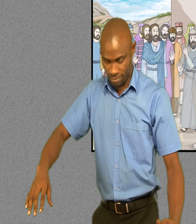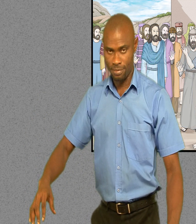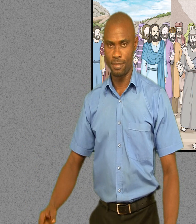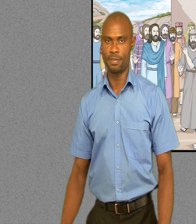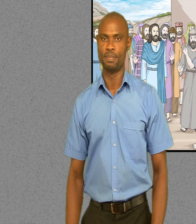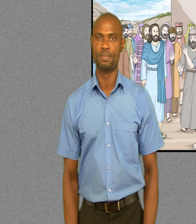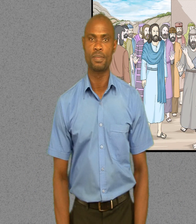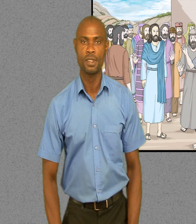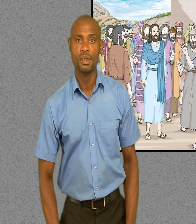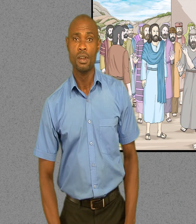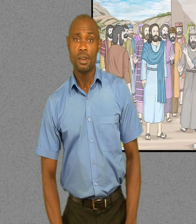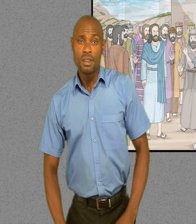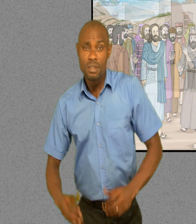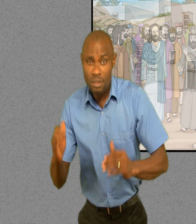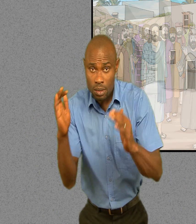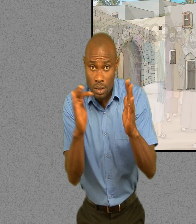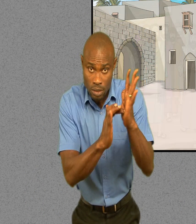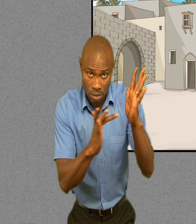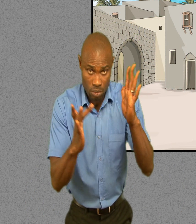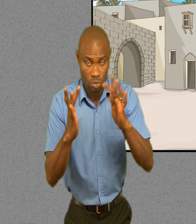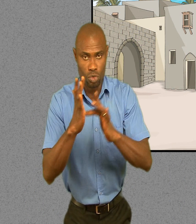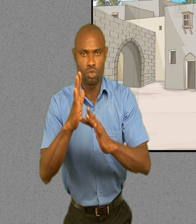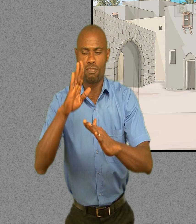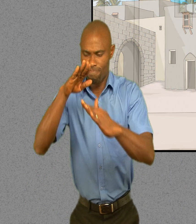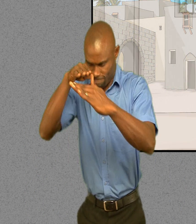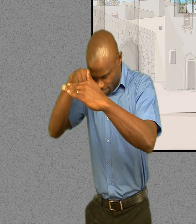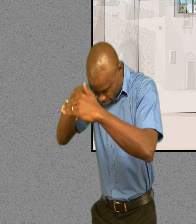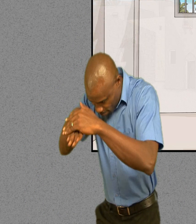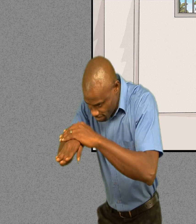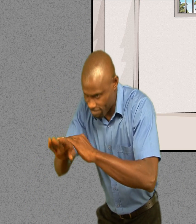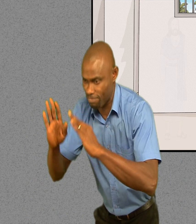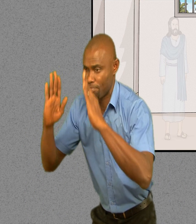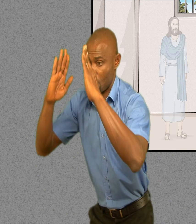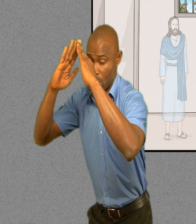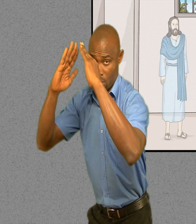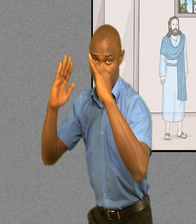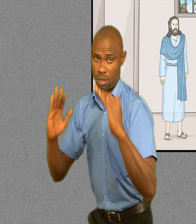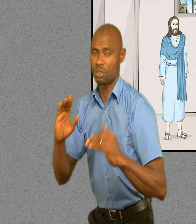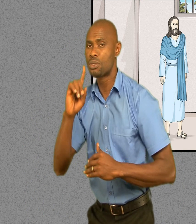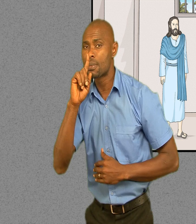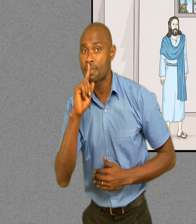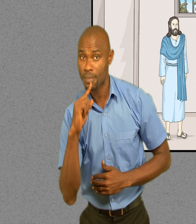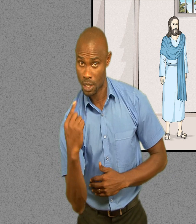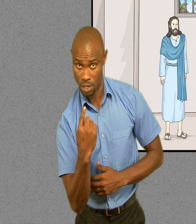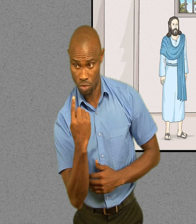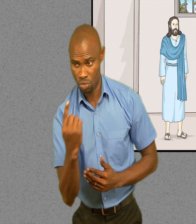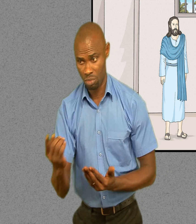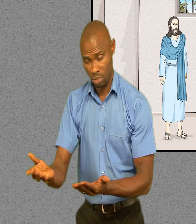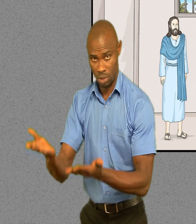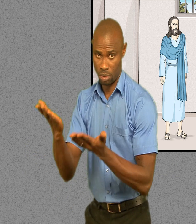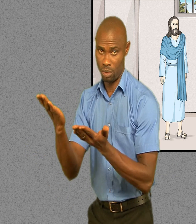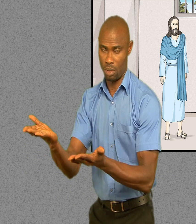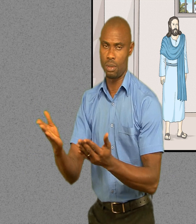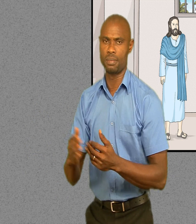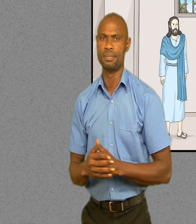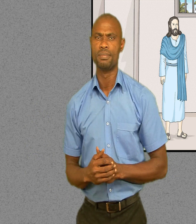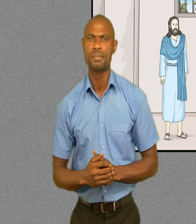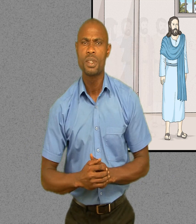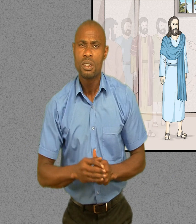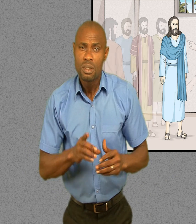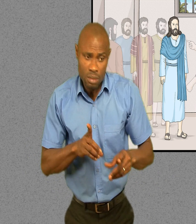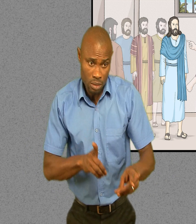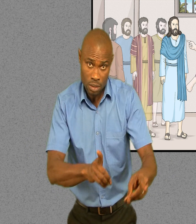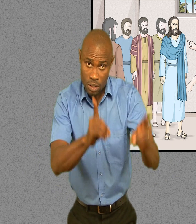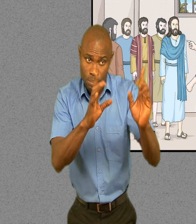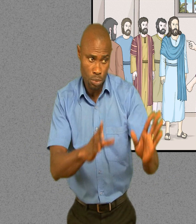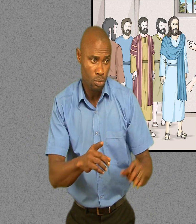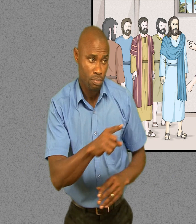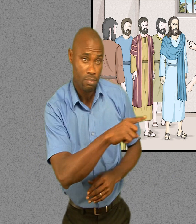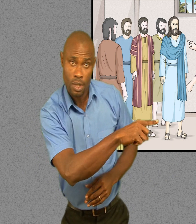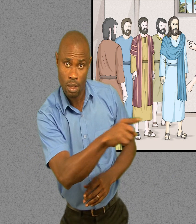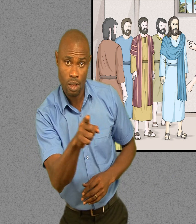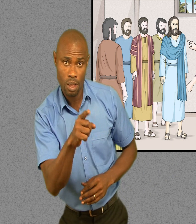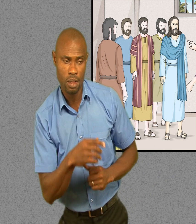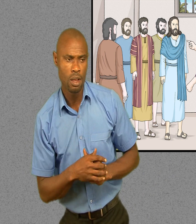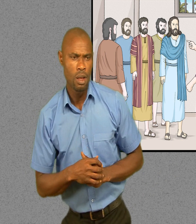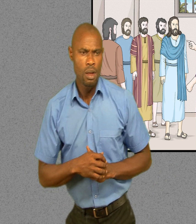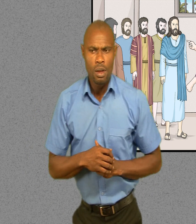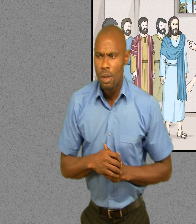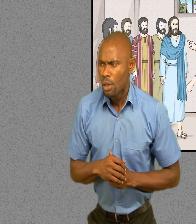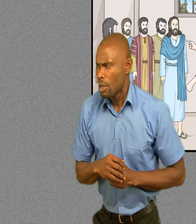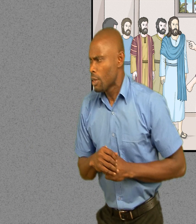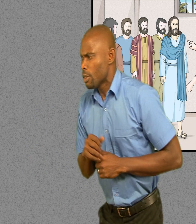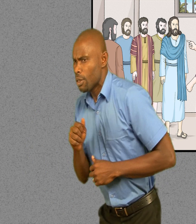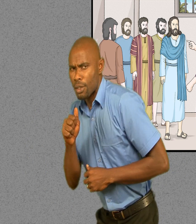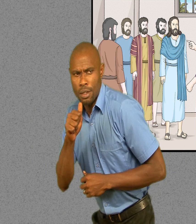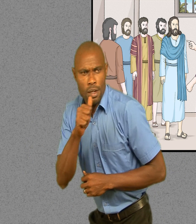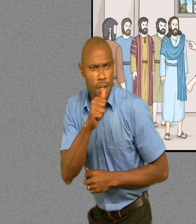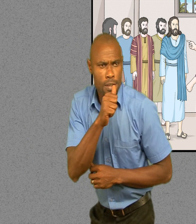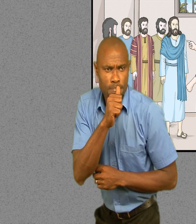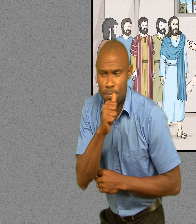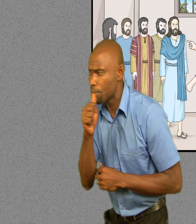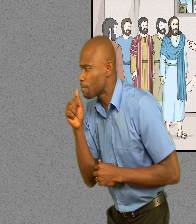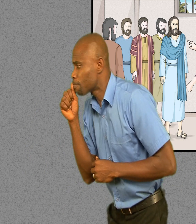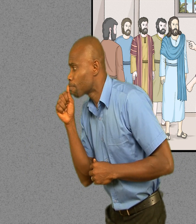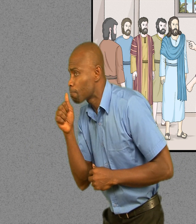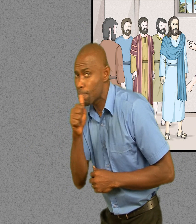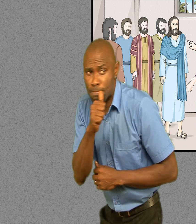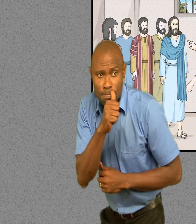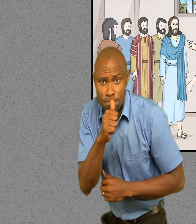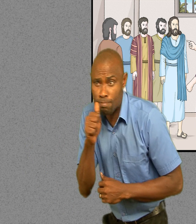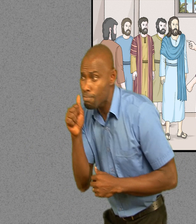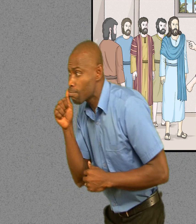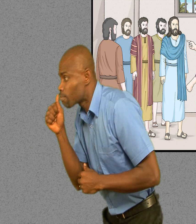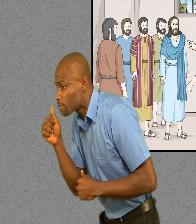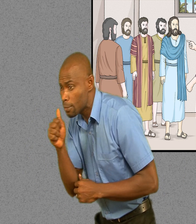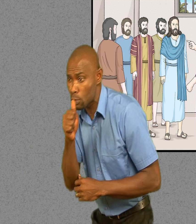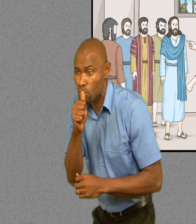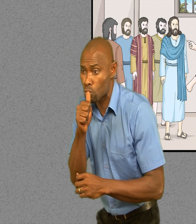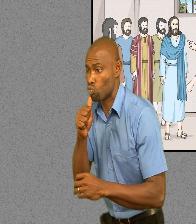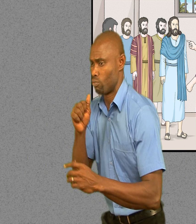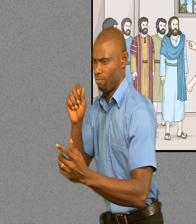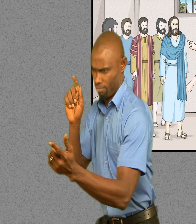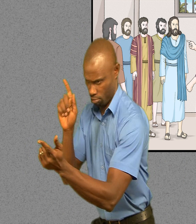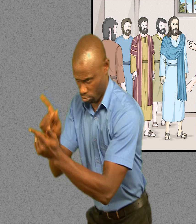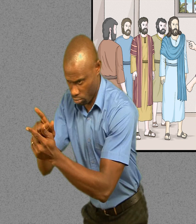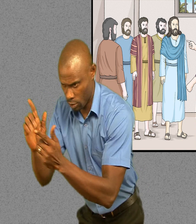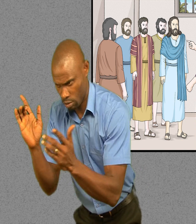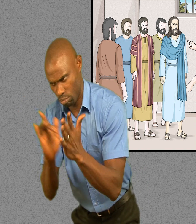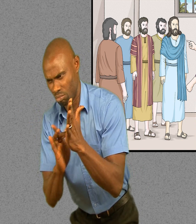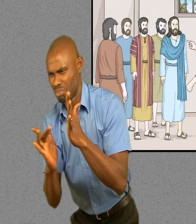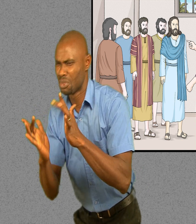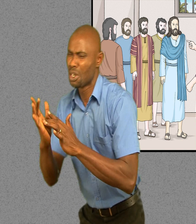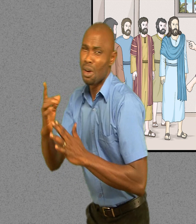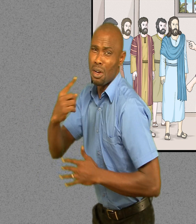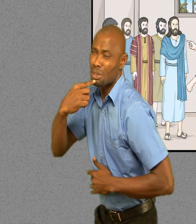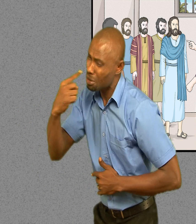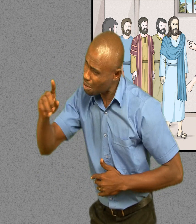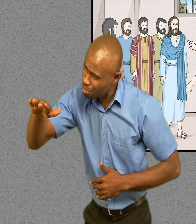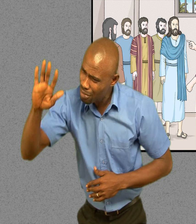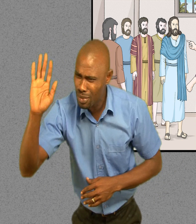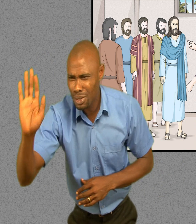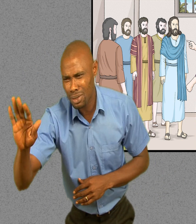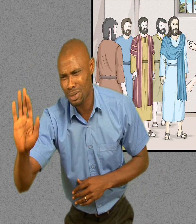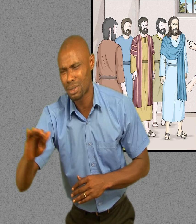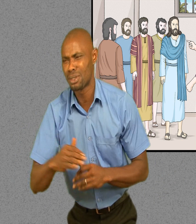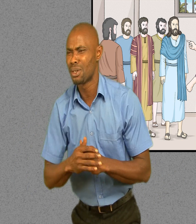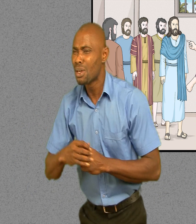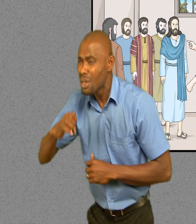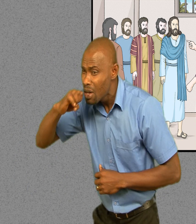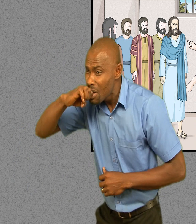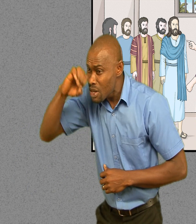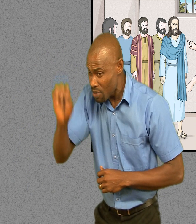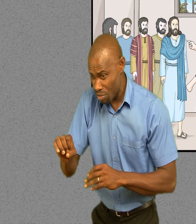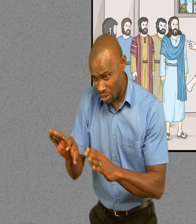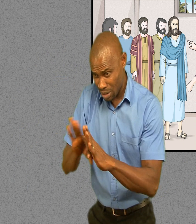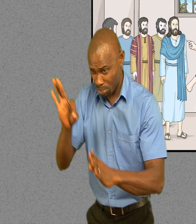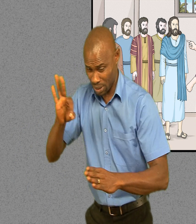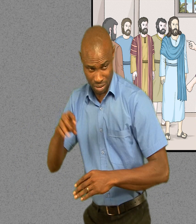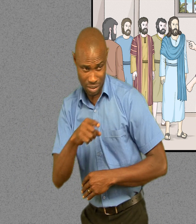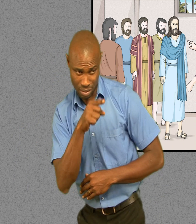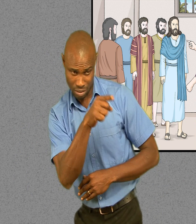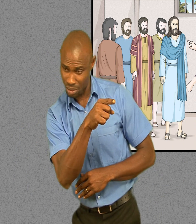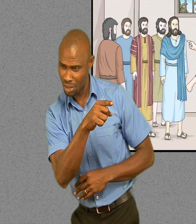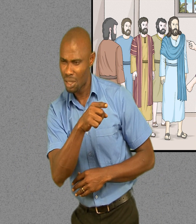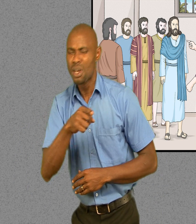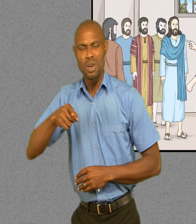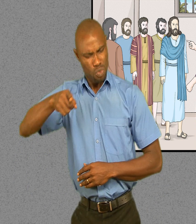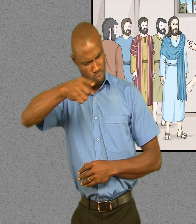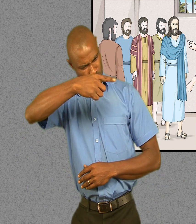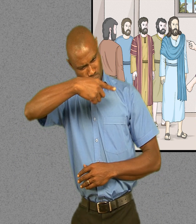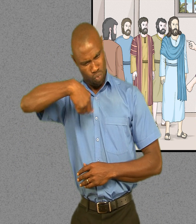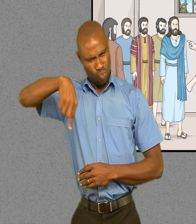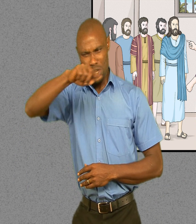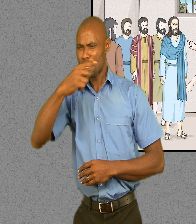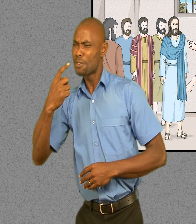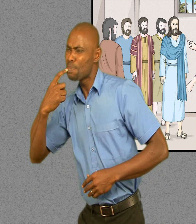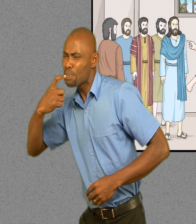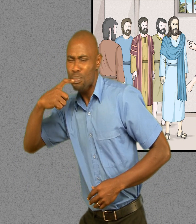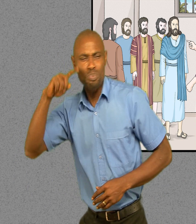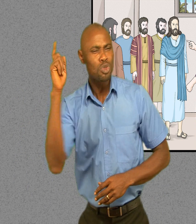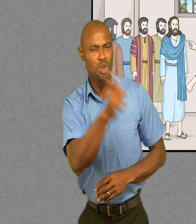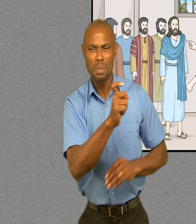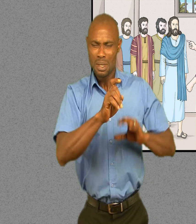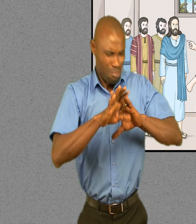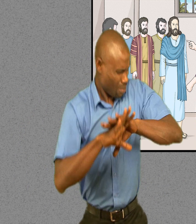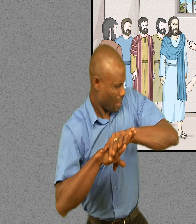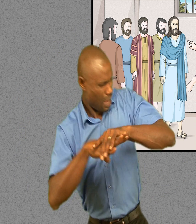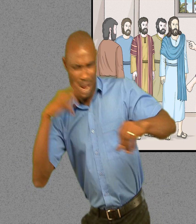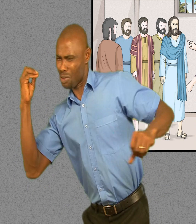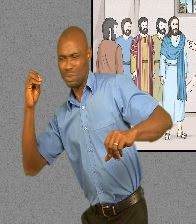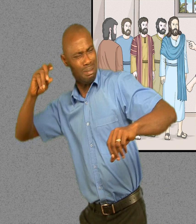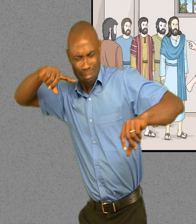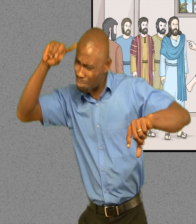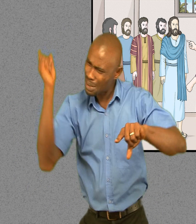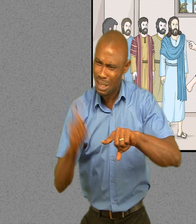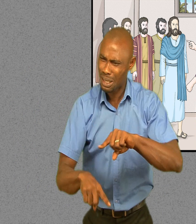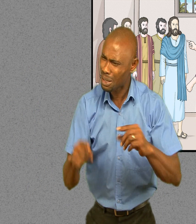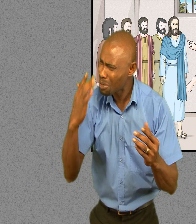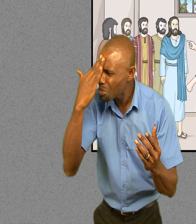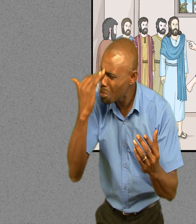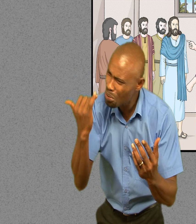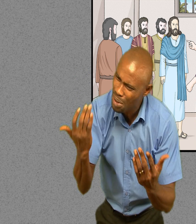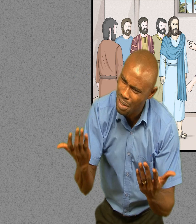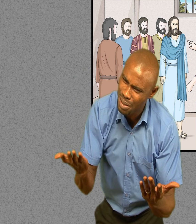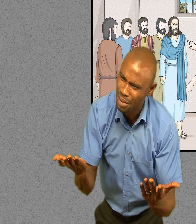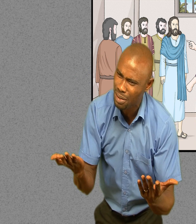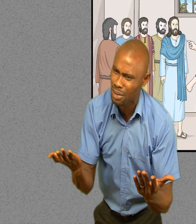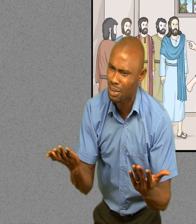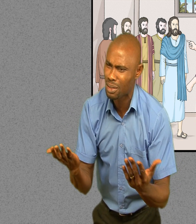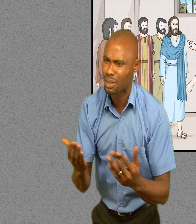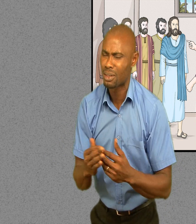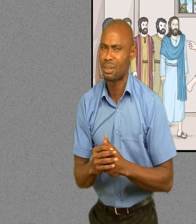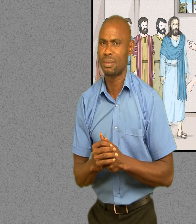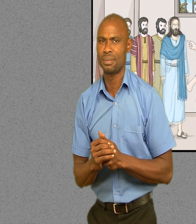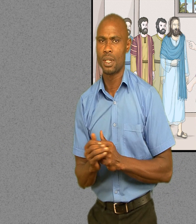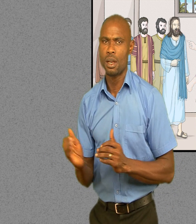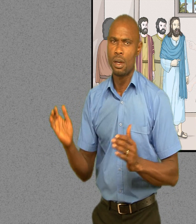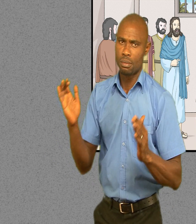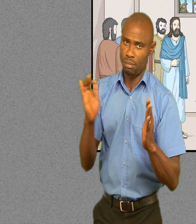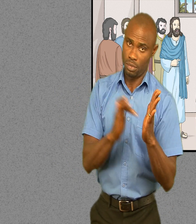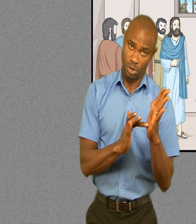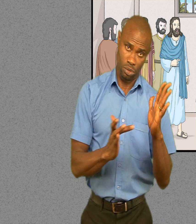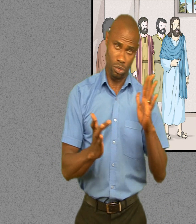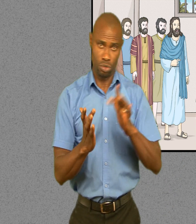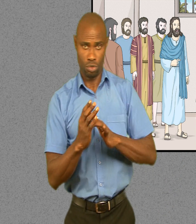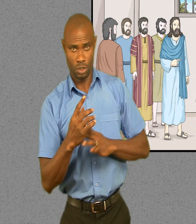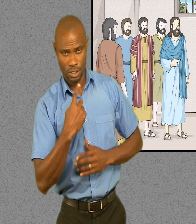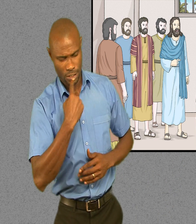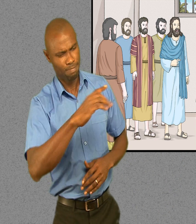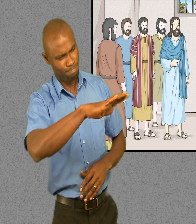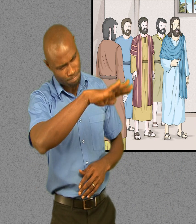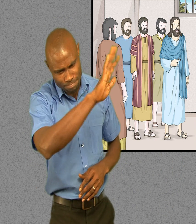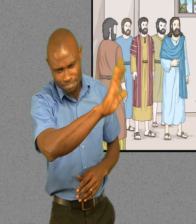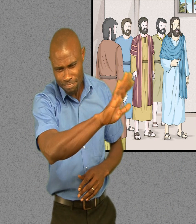After Jesus had gone into the house, His disciples asked Him privately, “Why couldn’t we drive it out?”